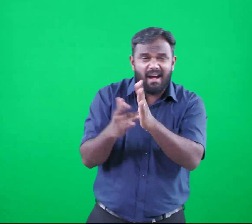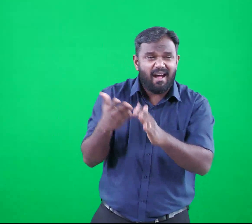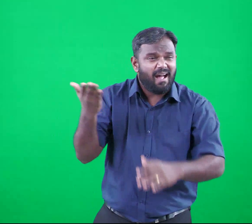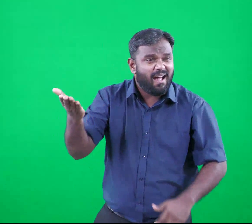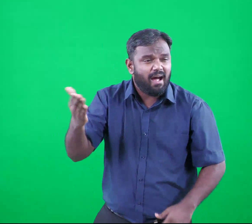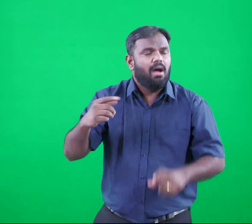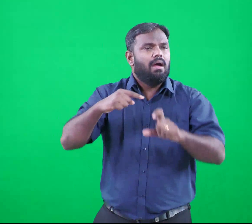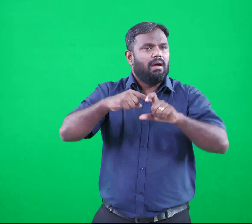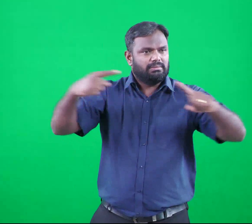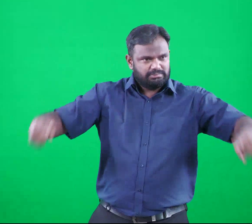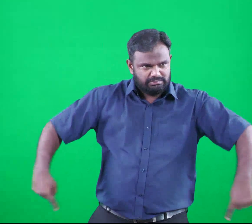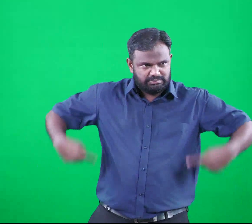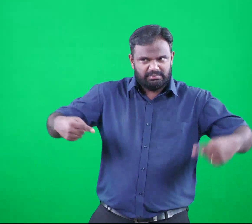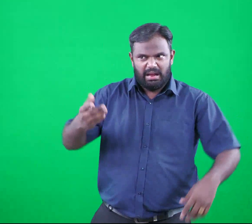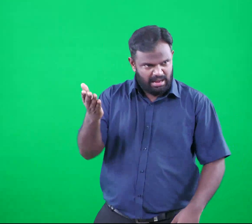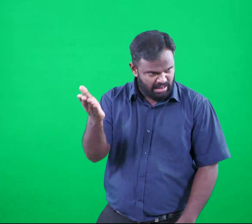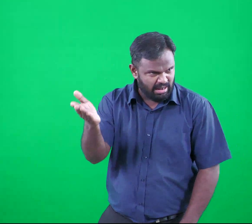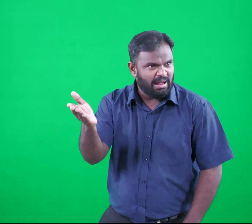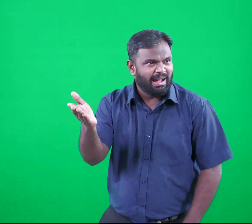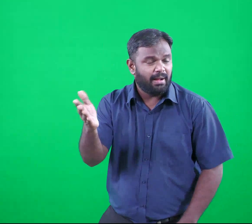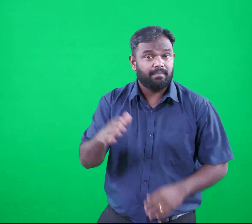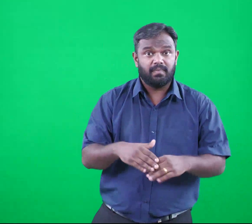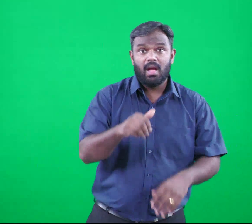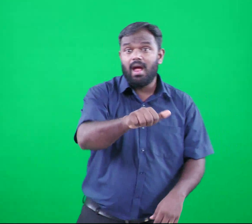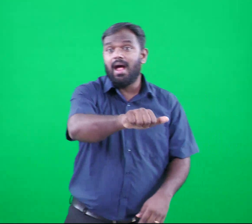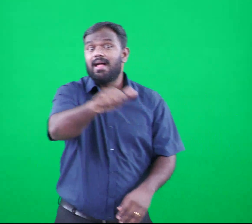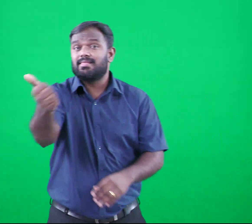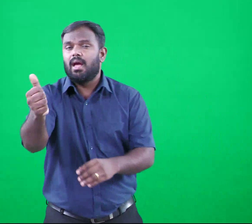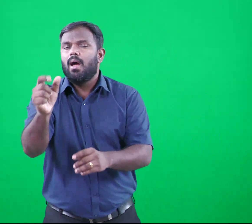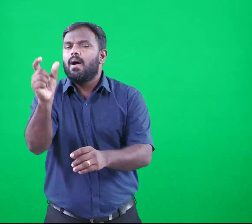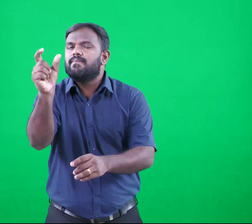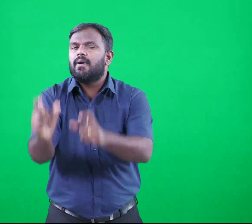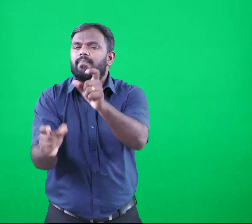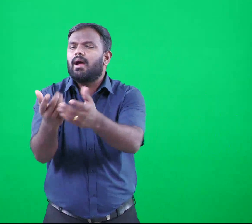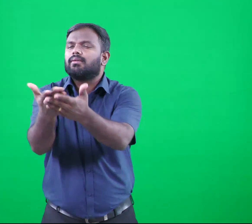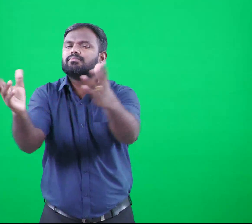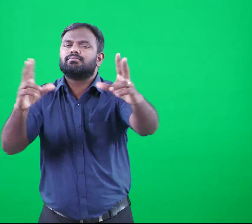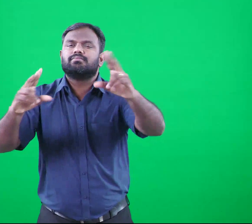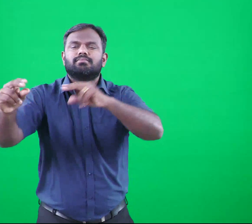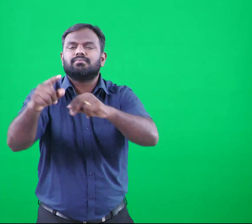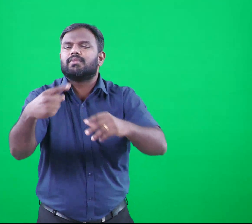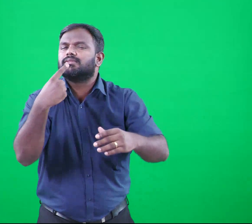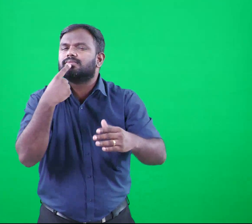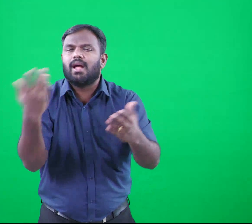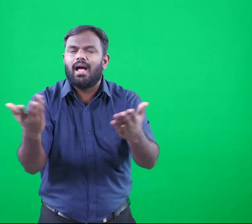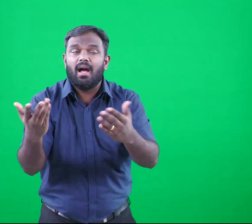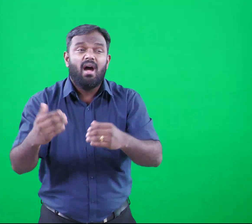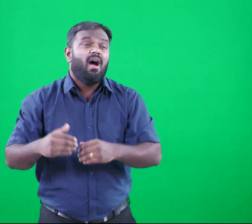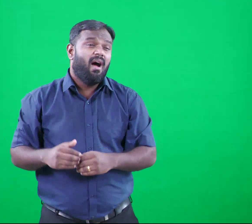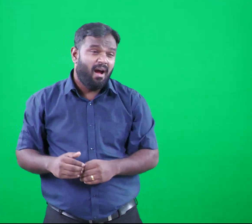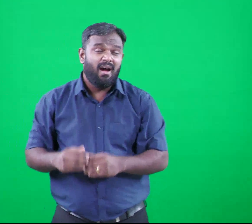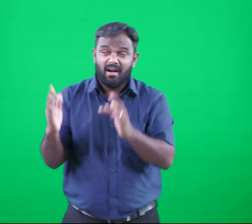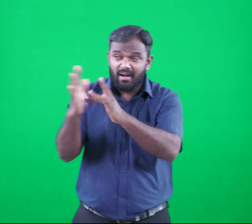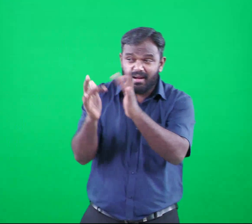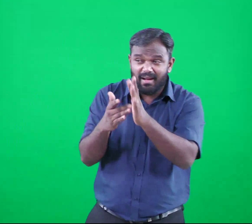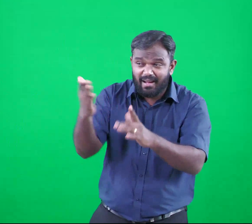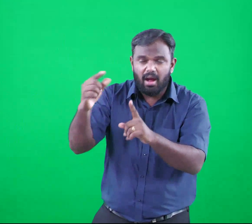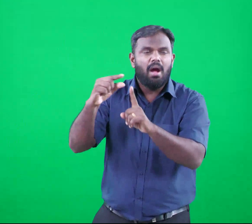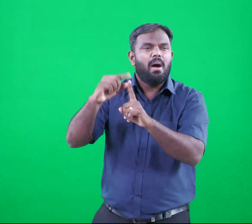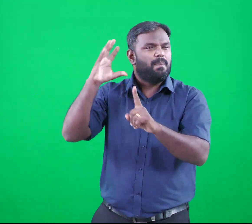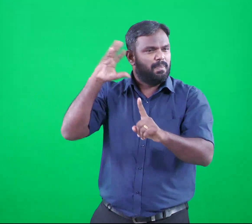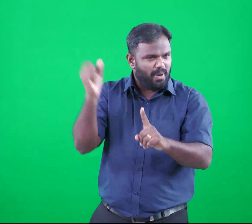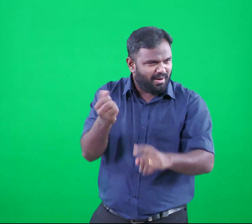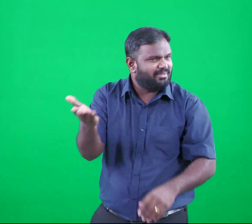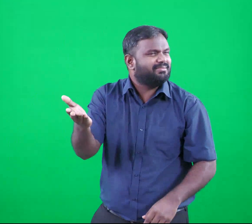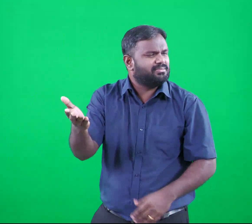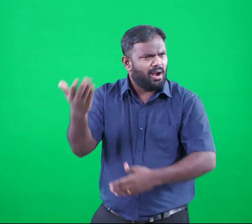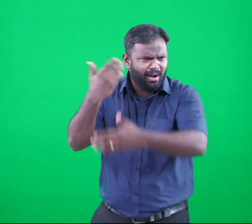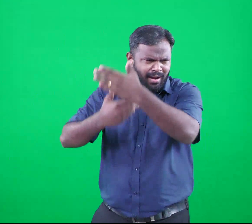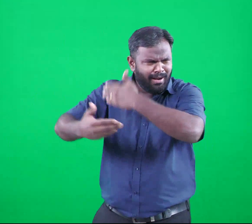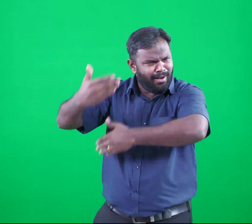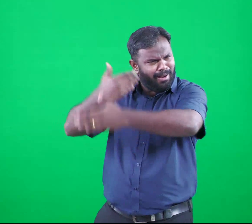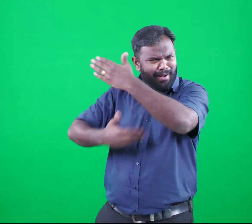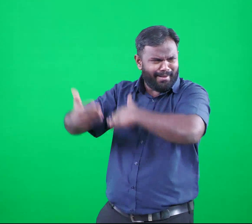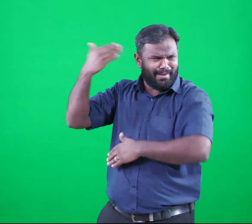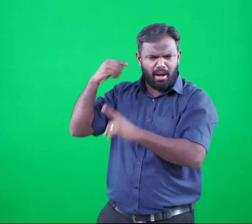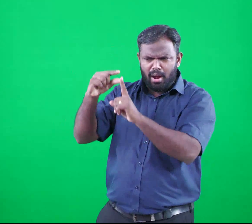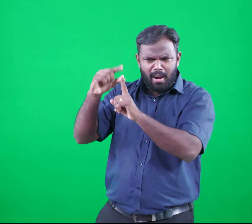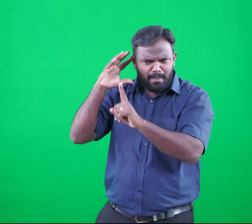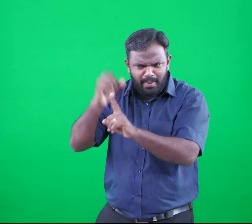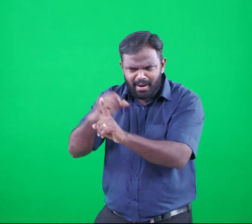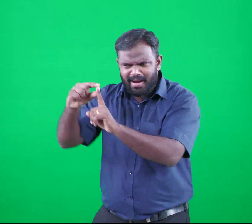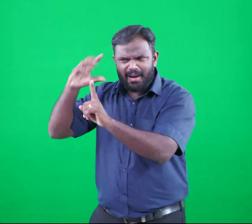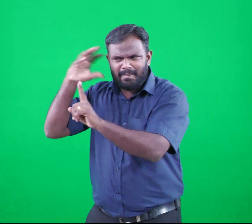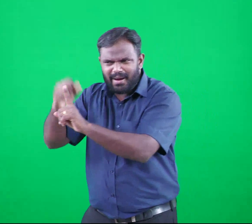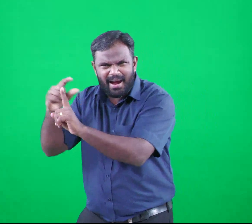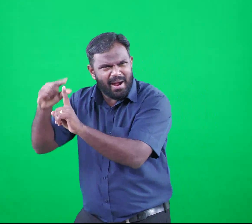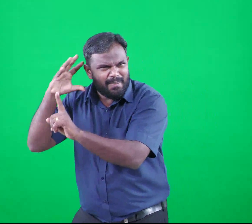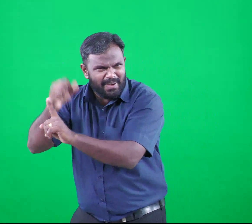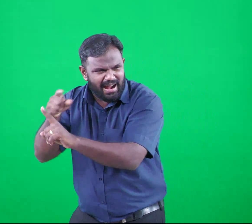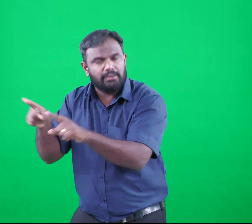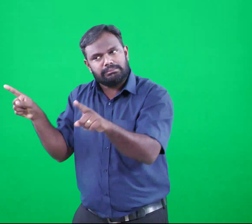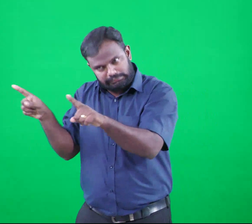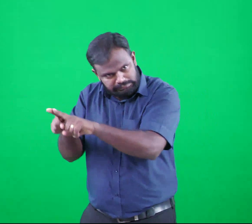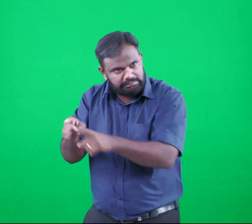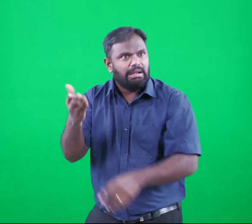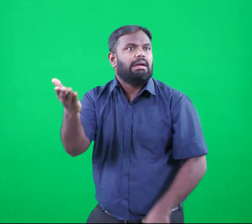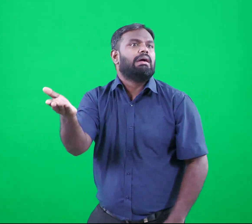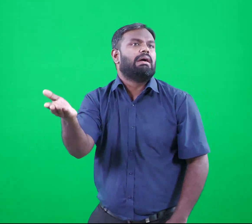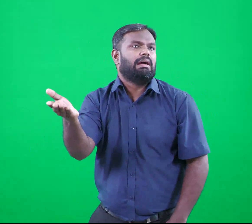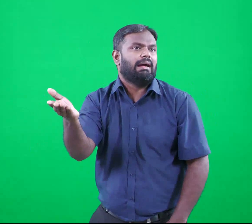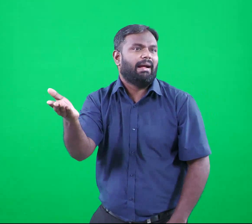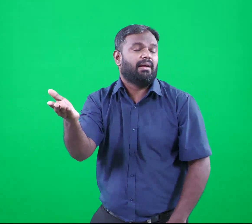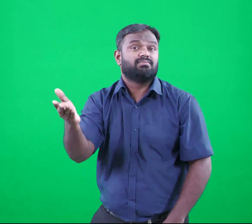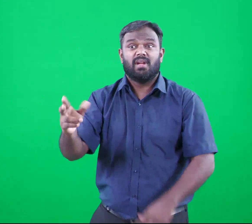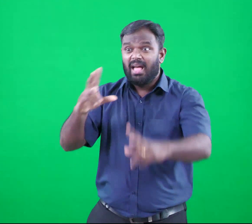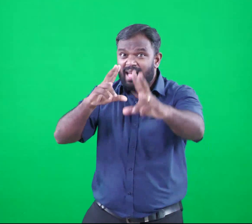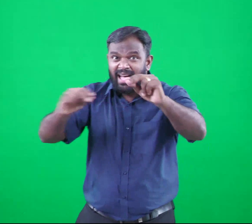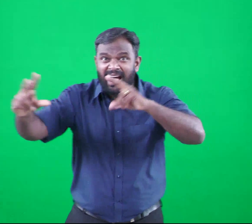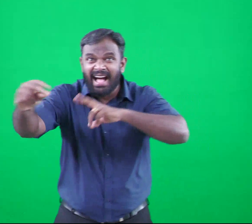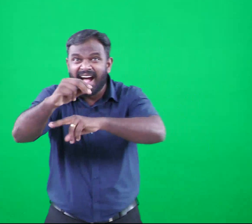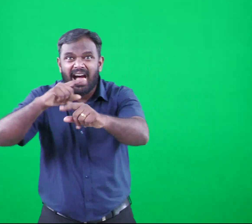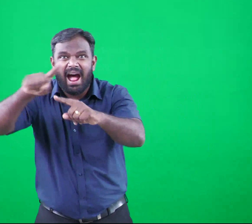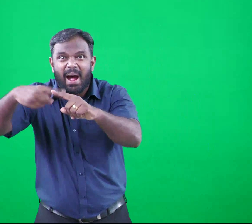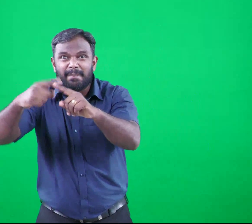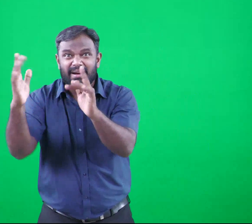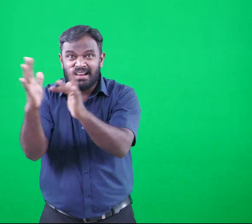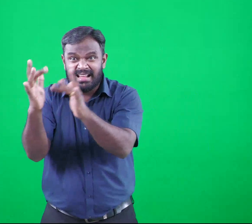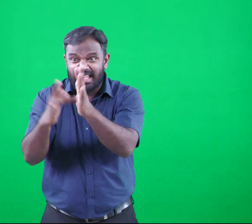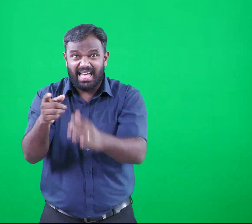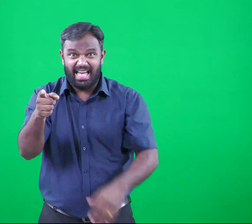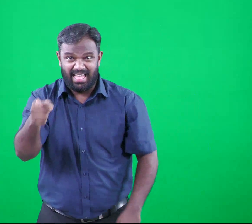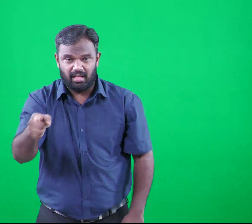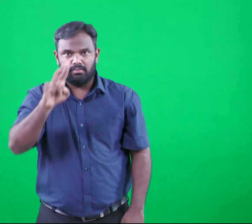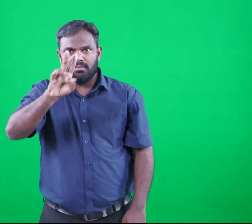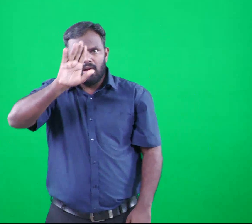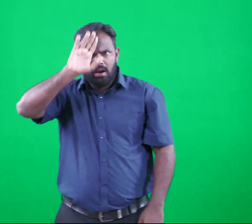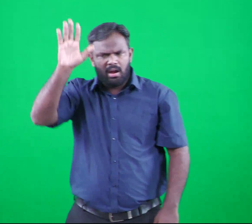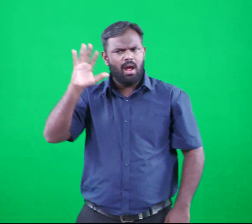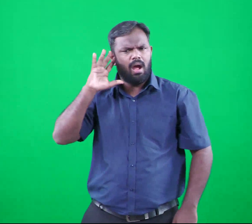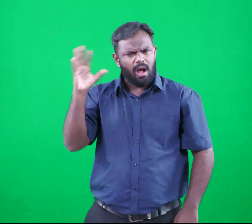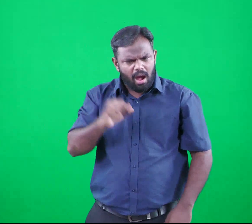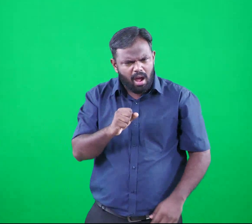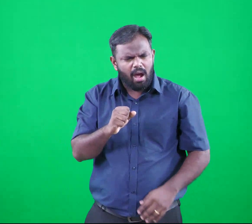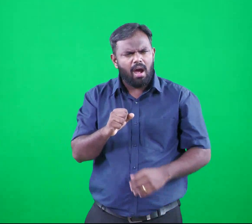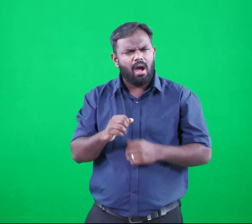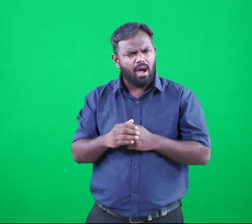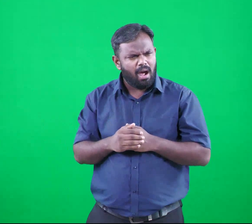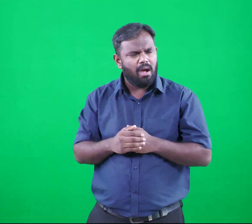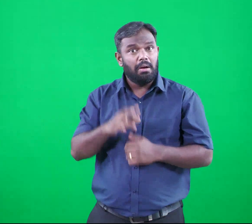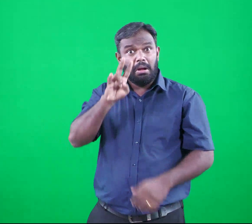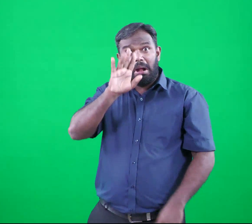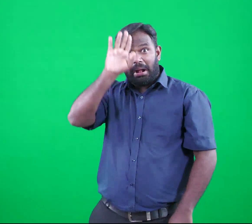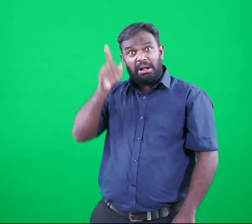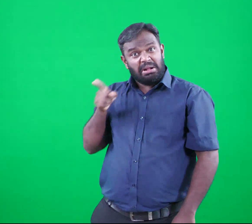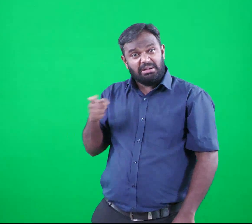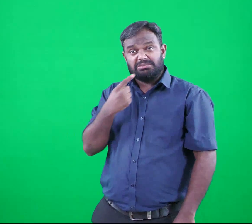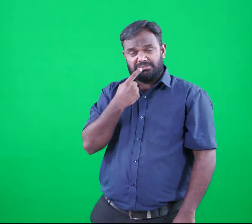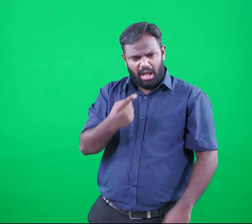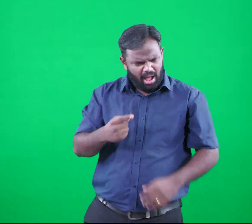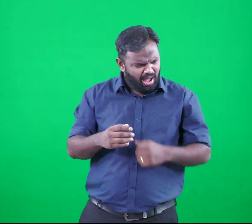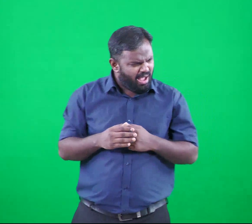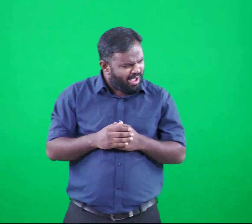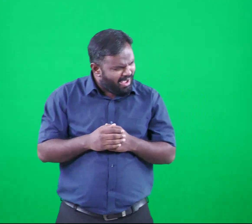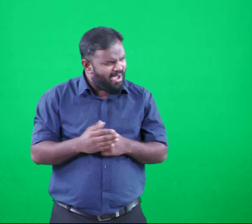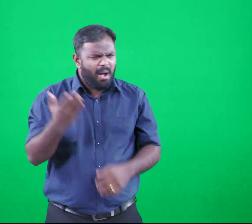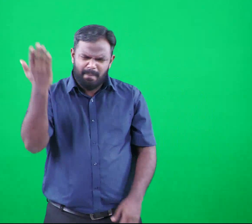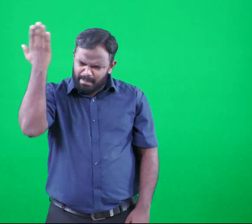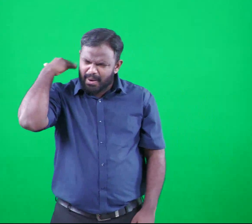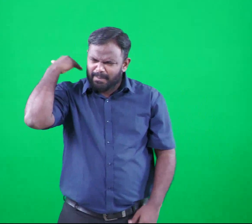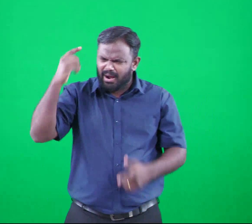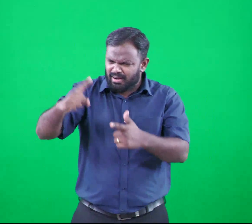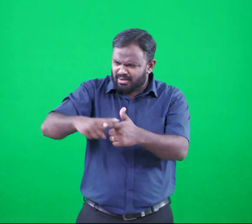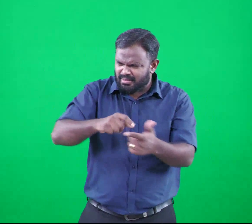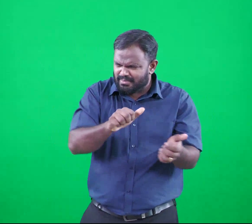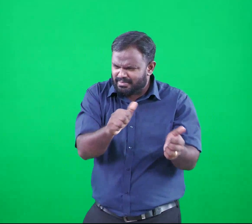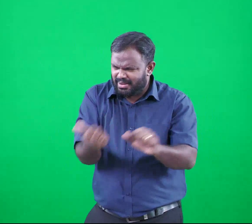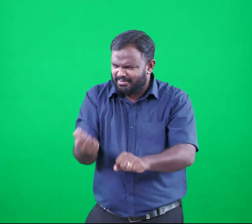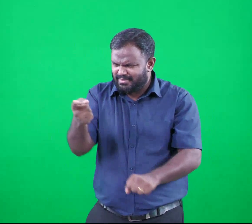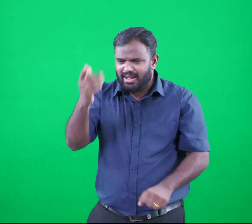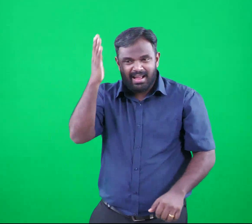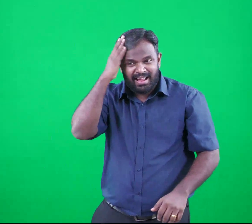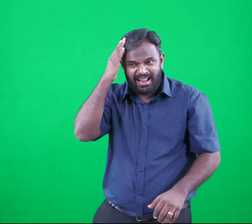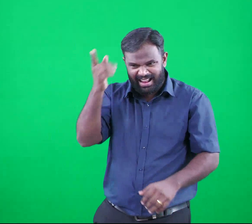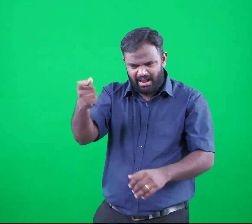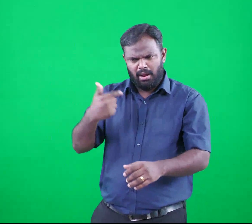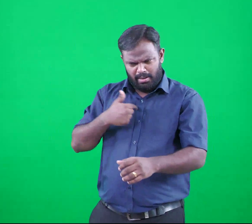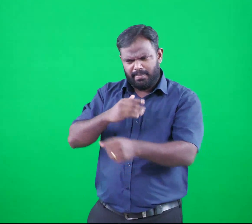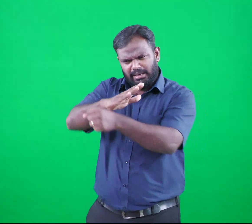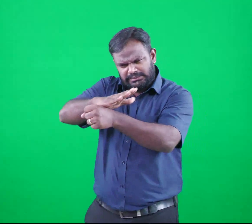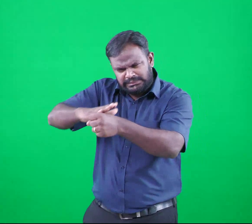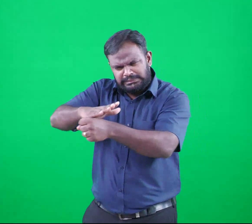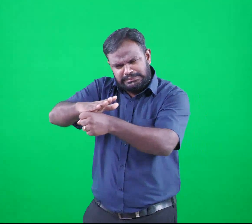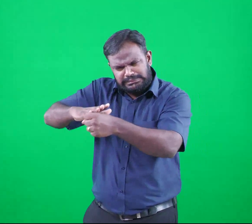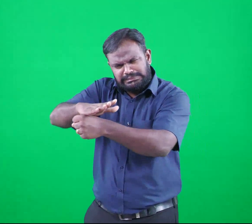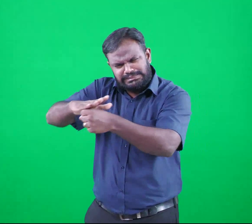Others were saying, "He is Elijah," and still others, "He is a prophet, like one of the prophets of old."